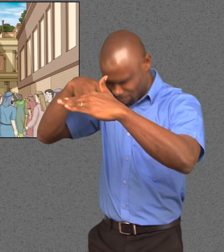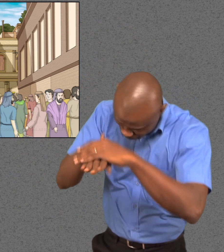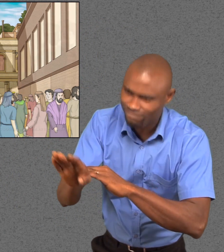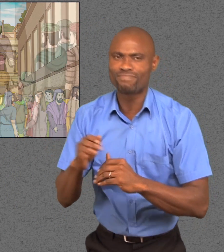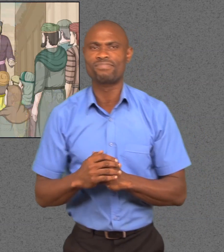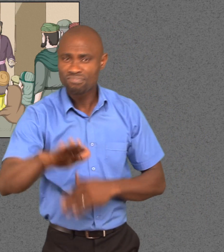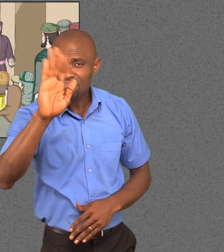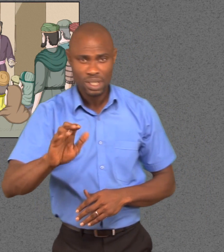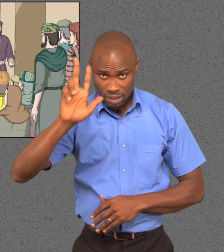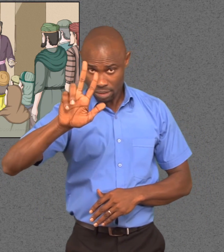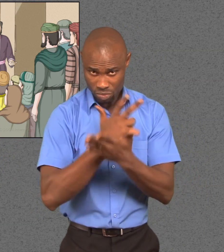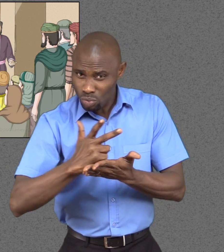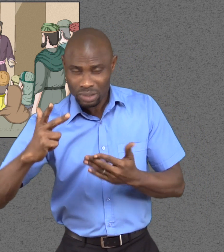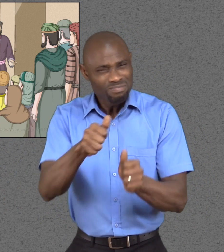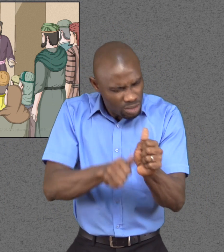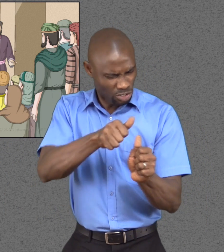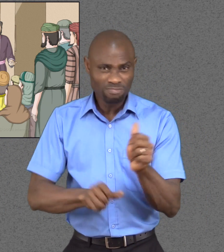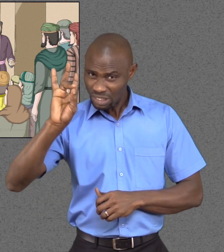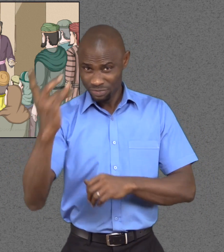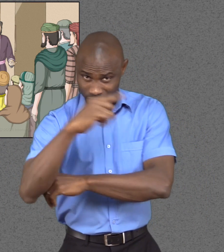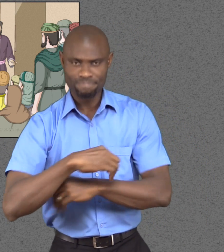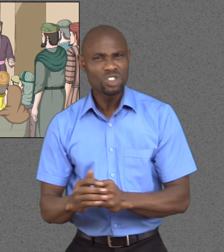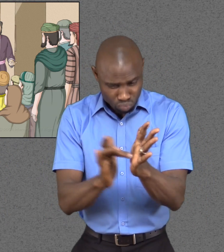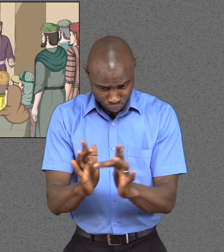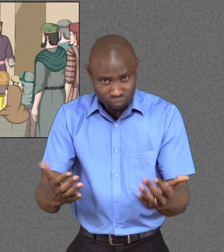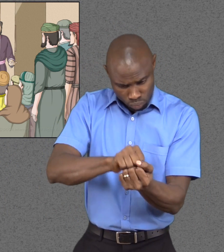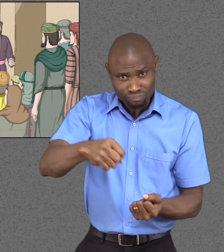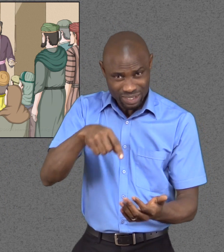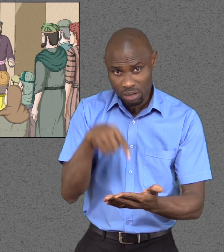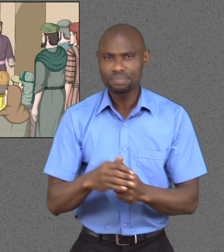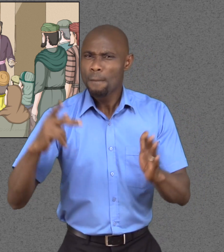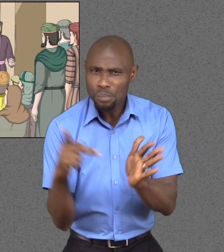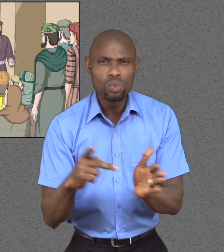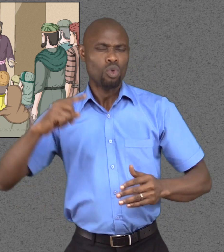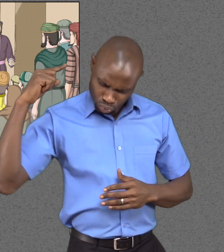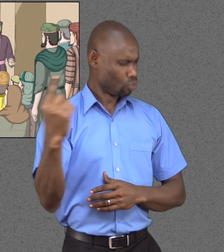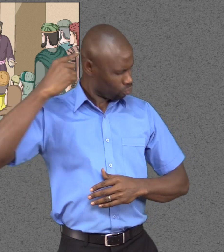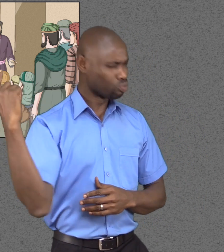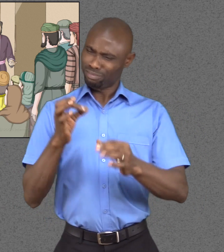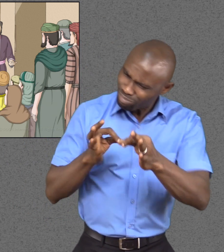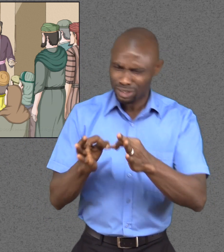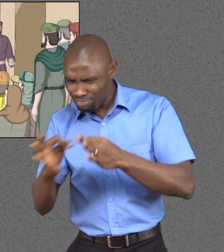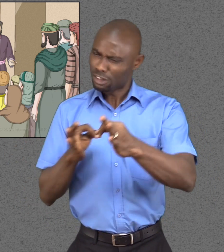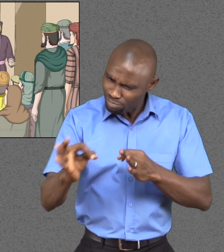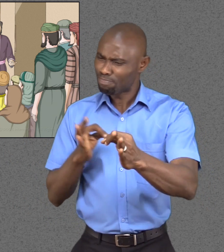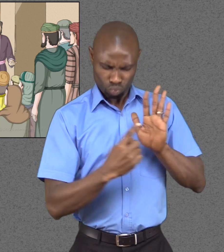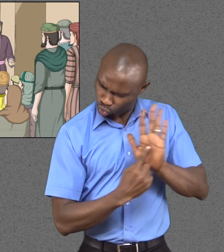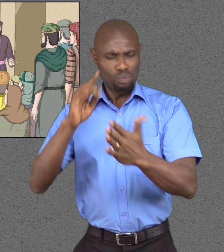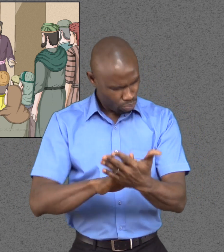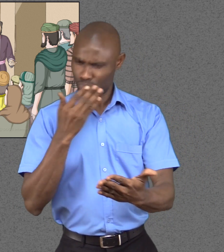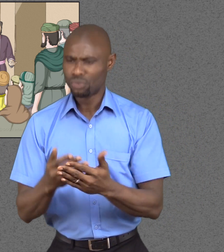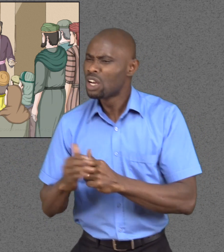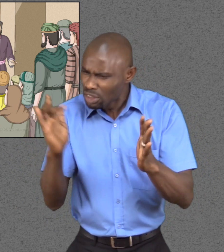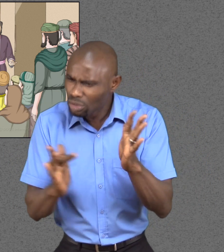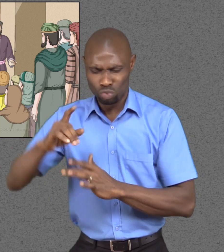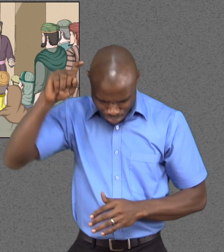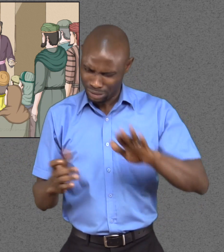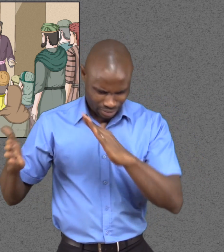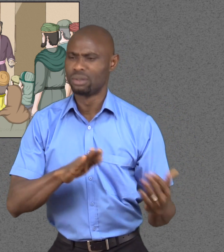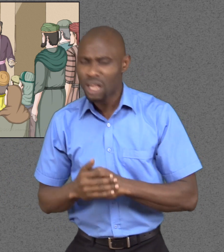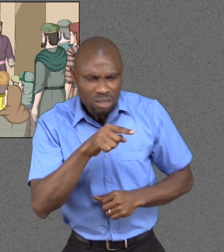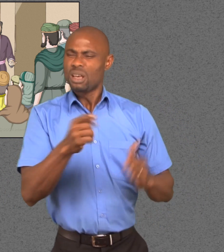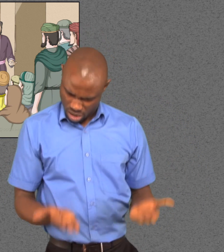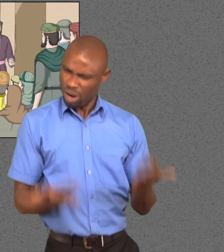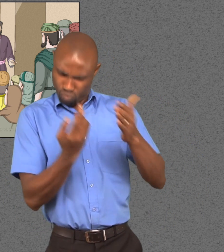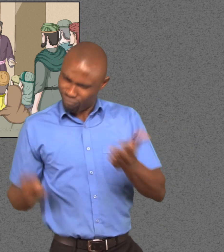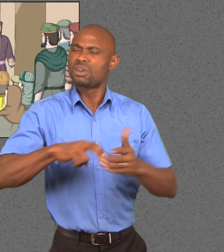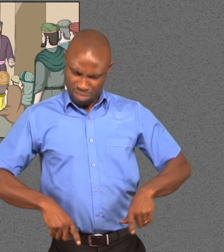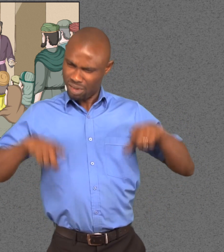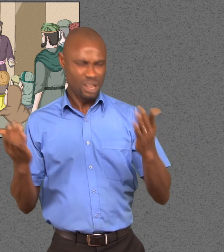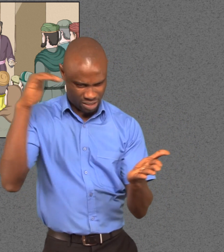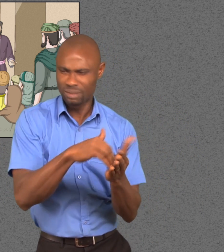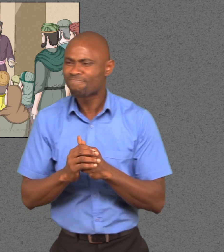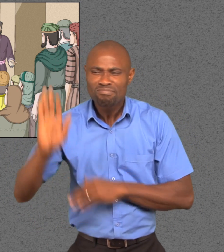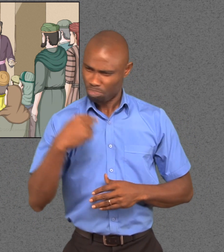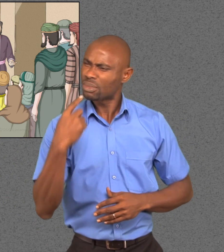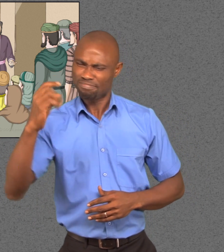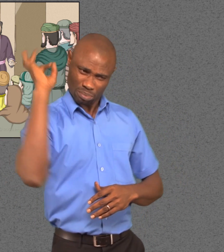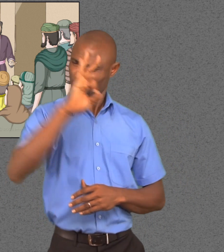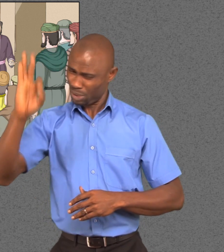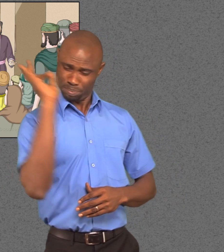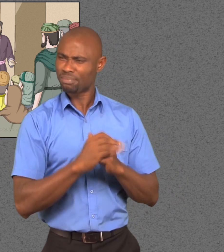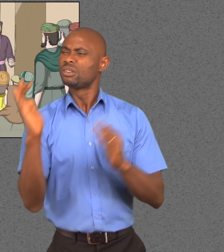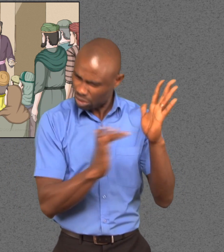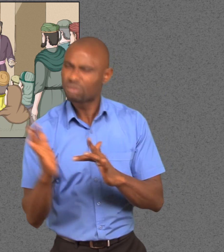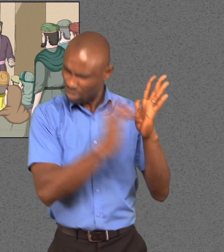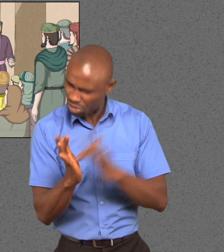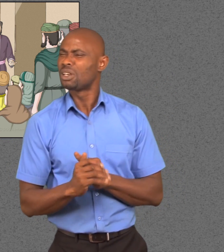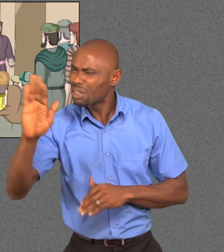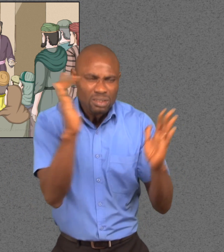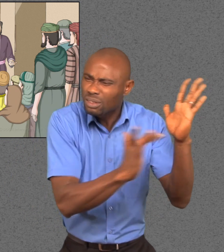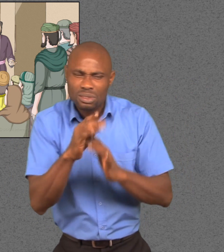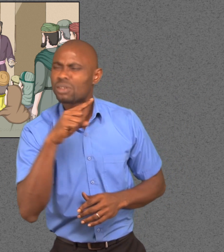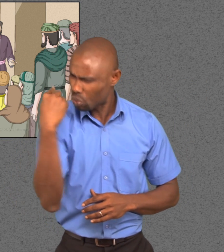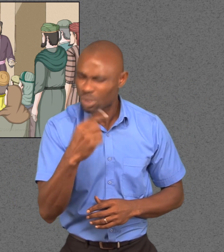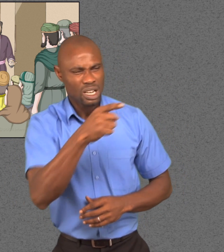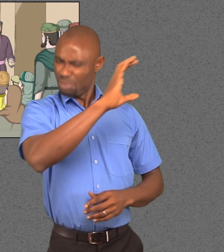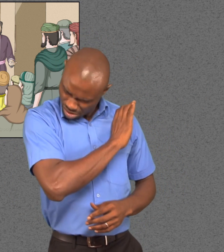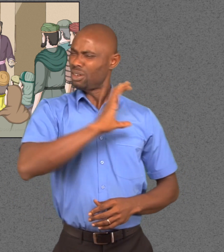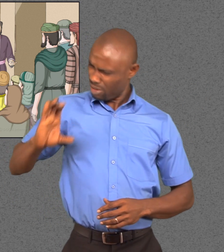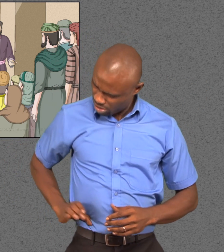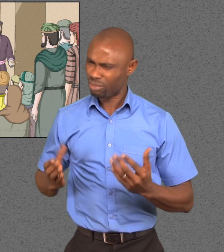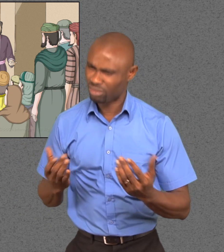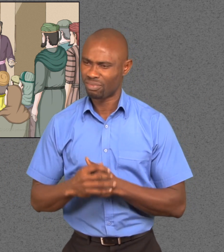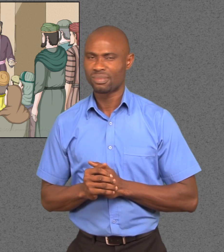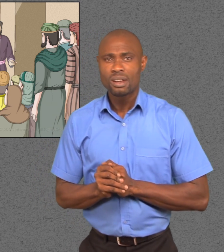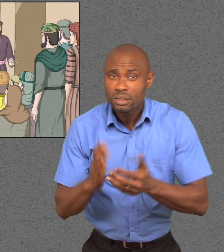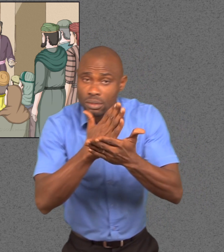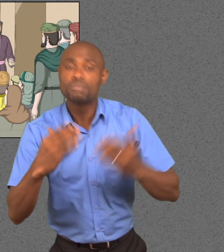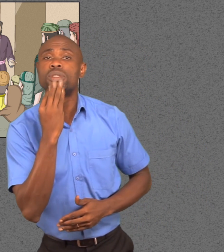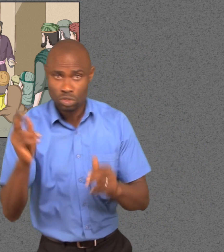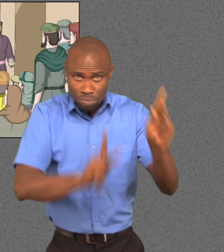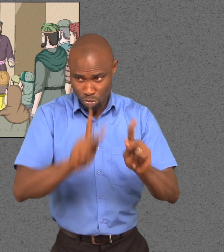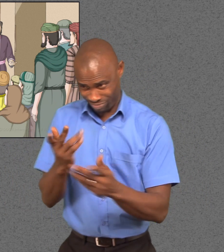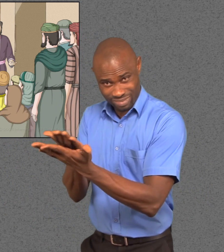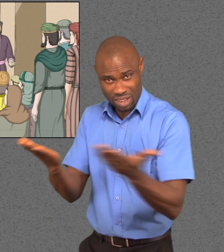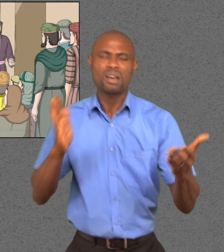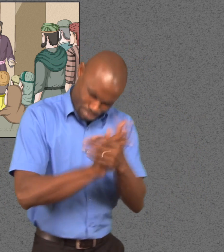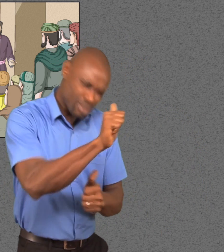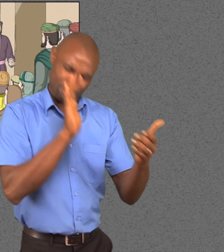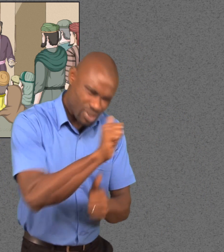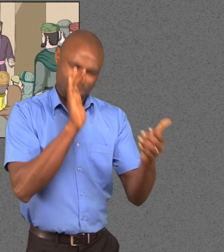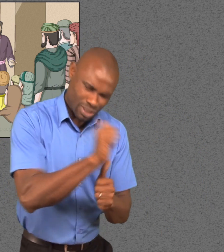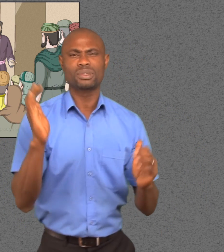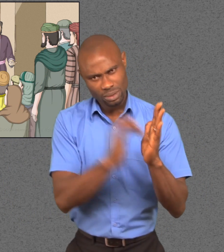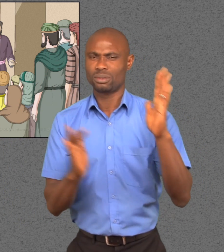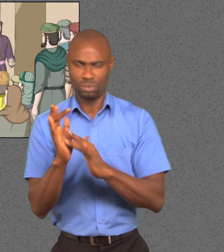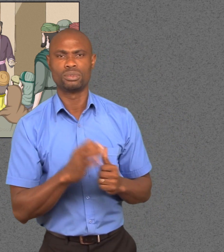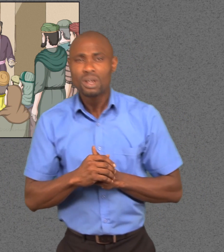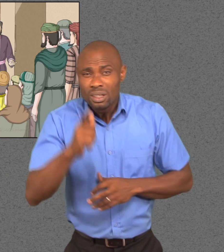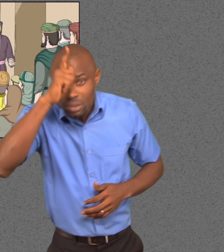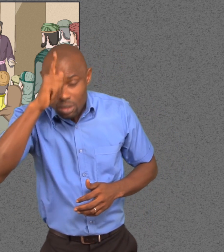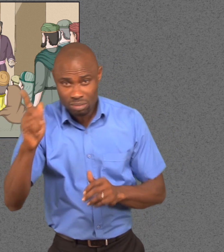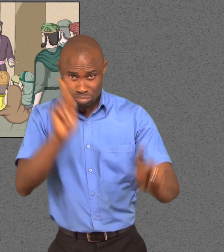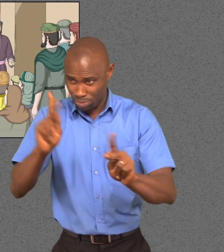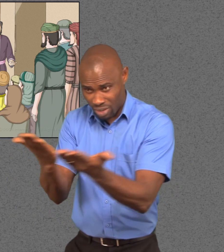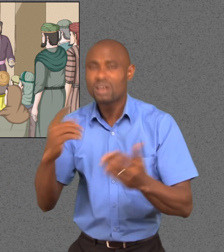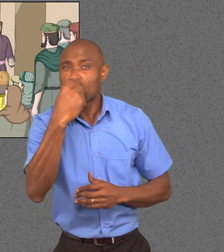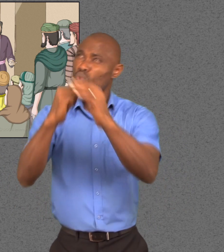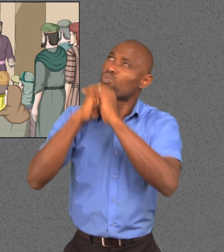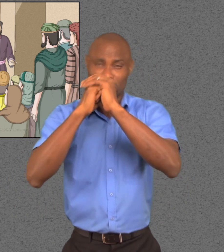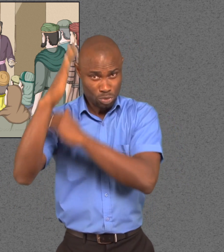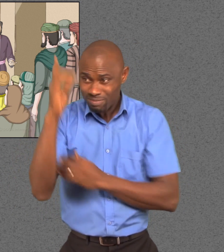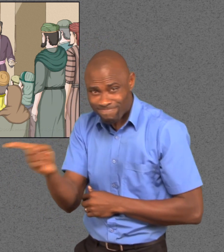As was his custom, Paul went into the synagogue, and on three Sabbaths he reasoned with them from the Scriptures, explaining and proving that the Christ had to suffer and rise from the dead.